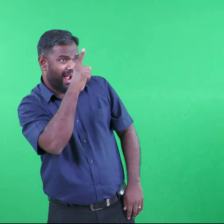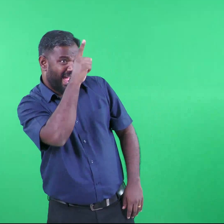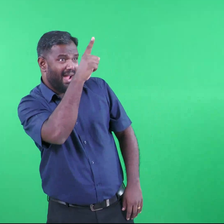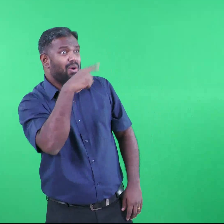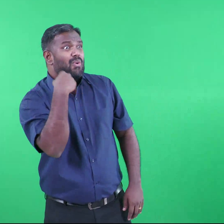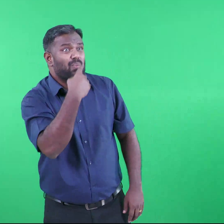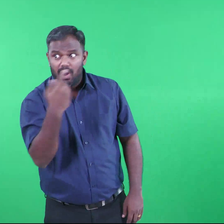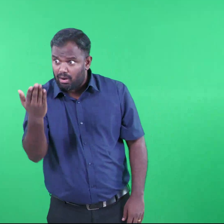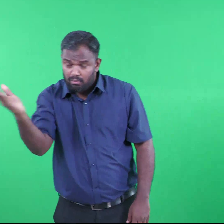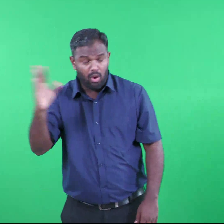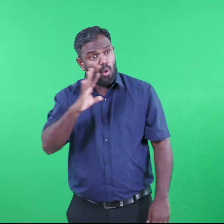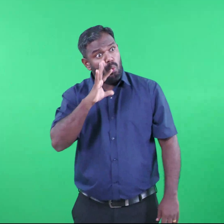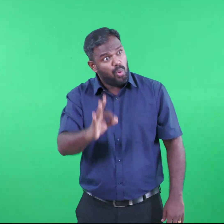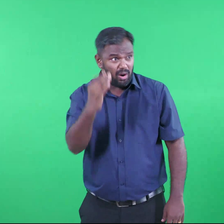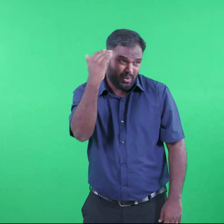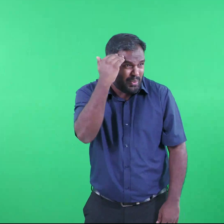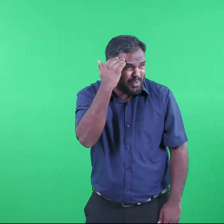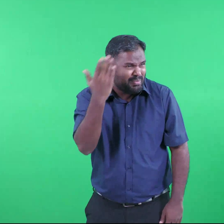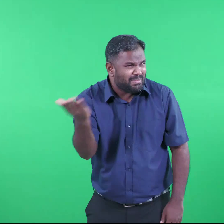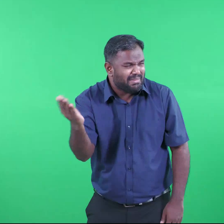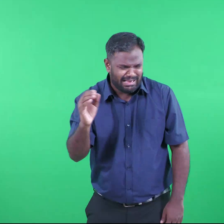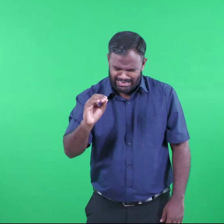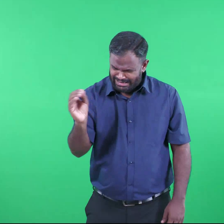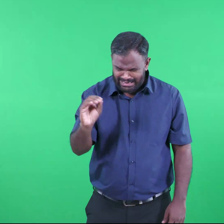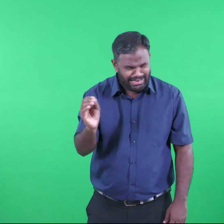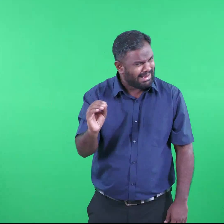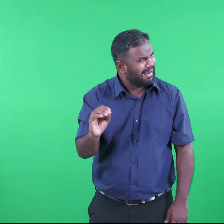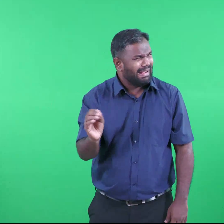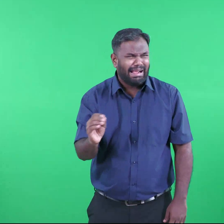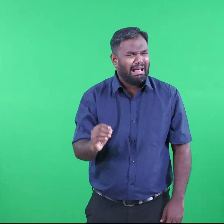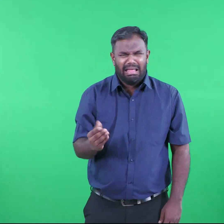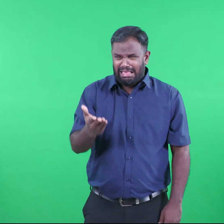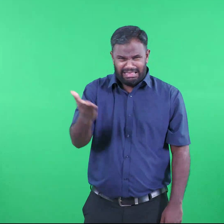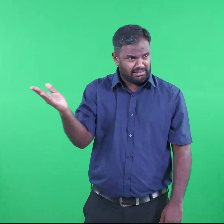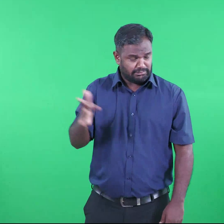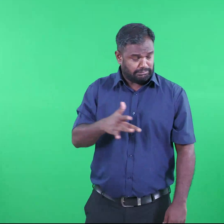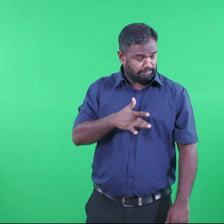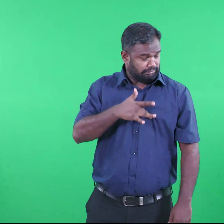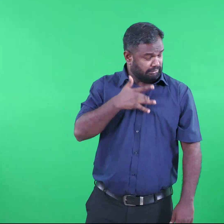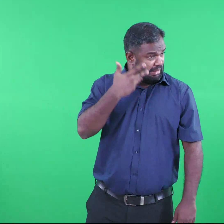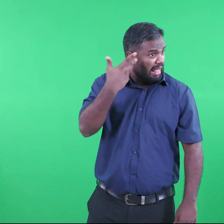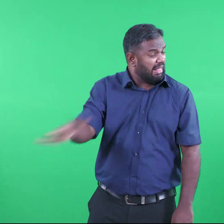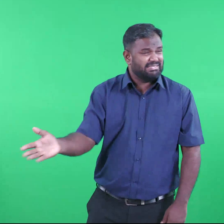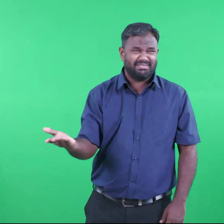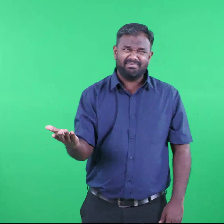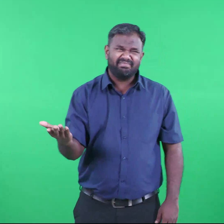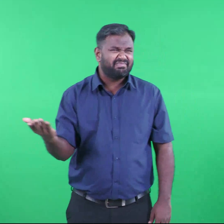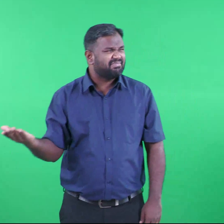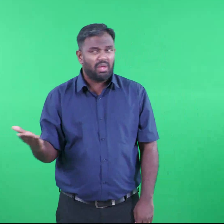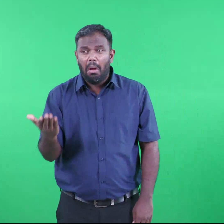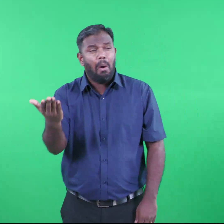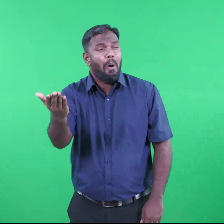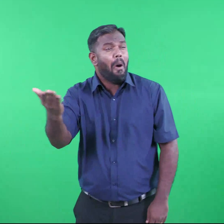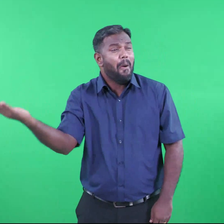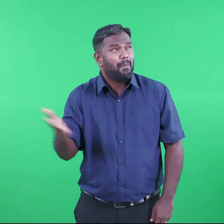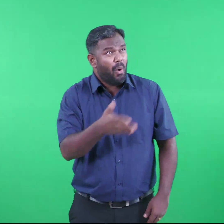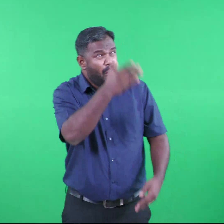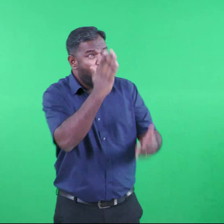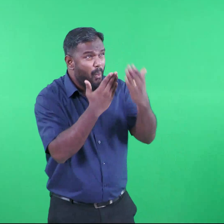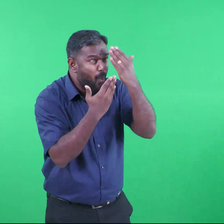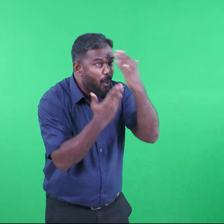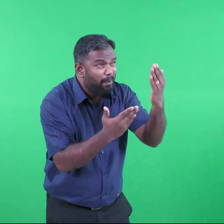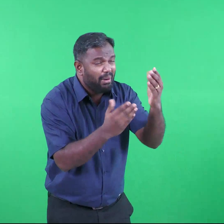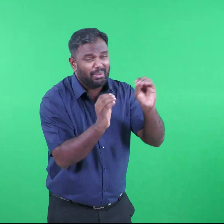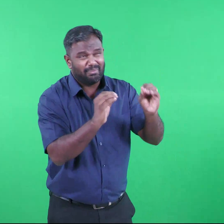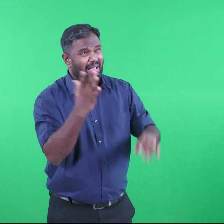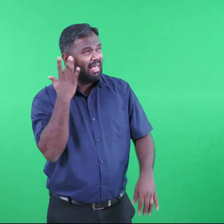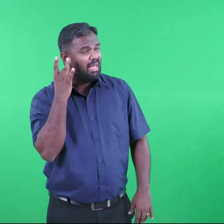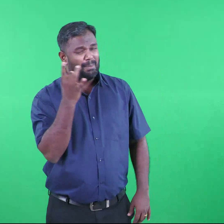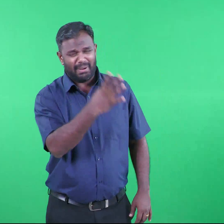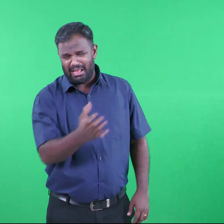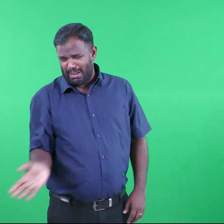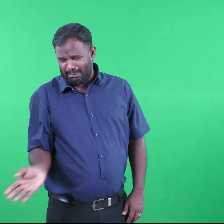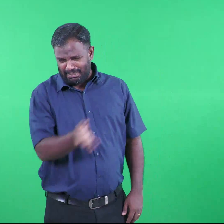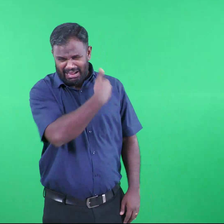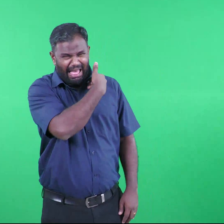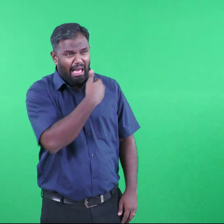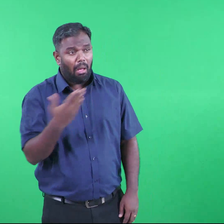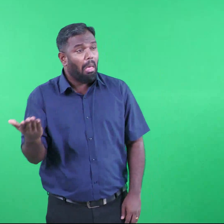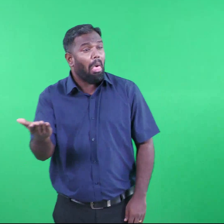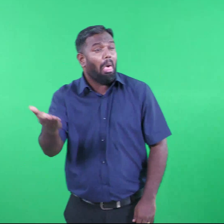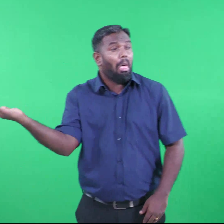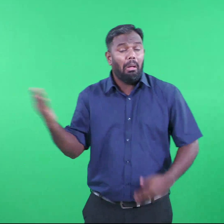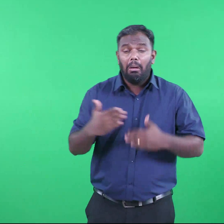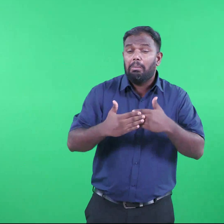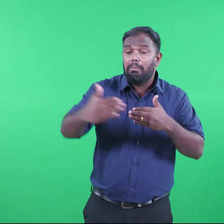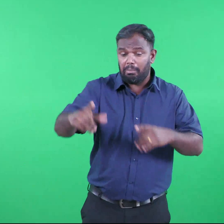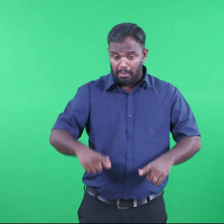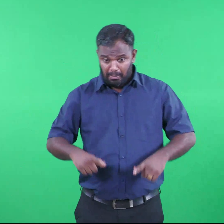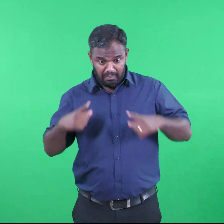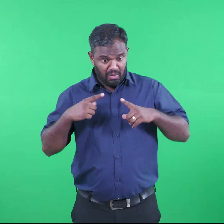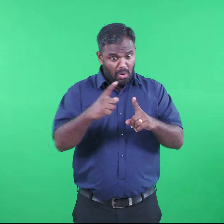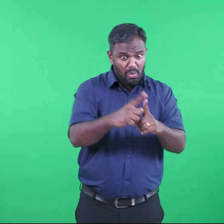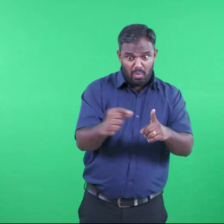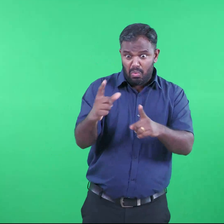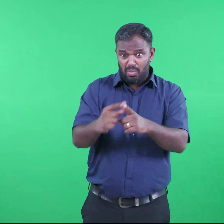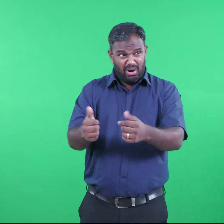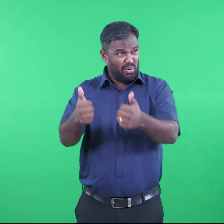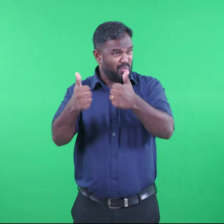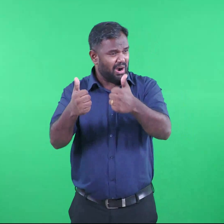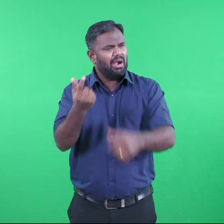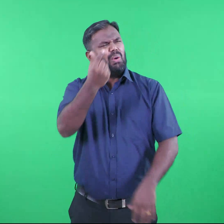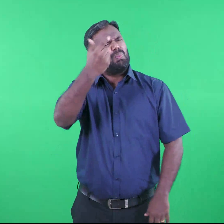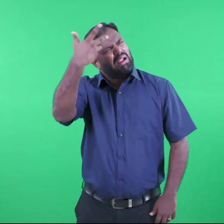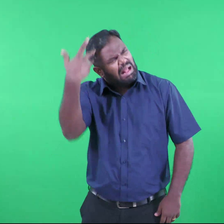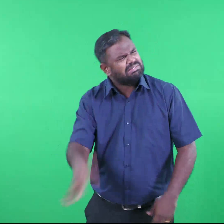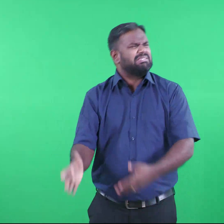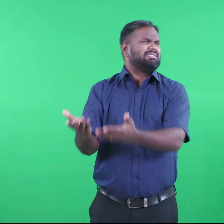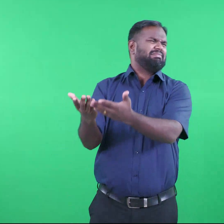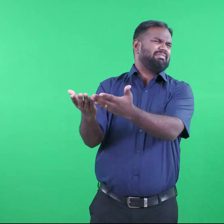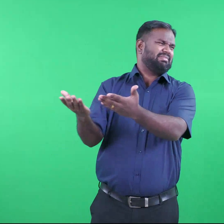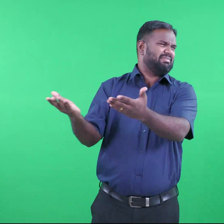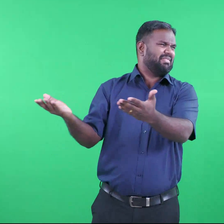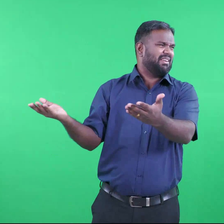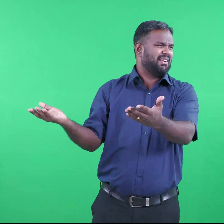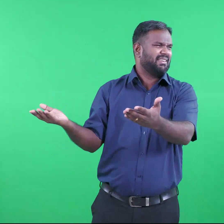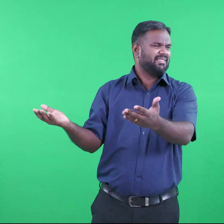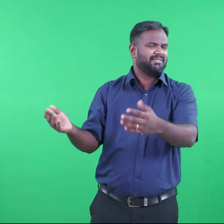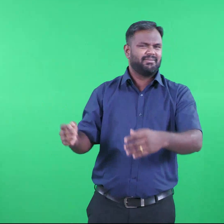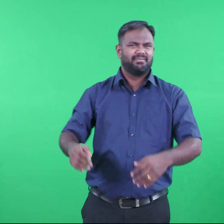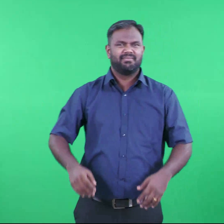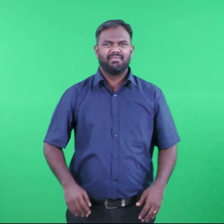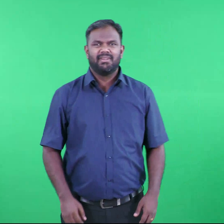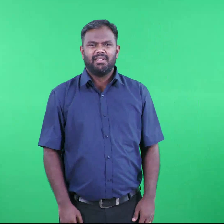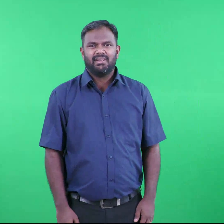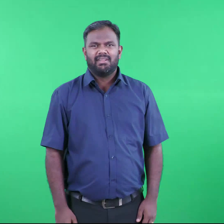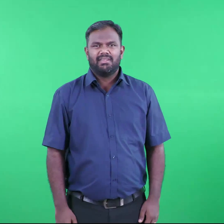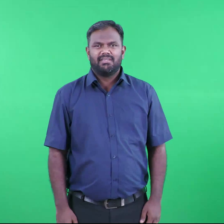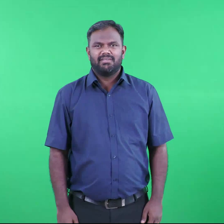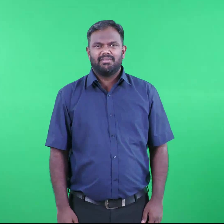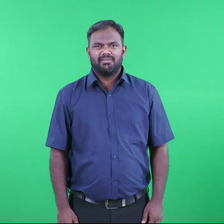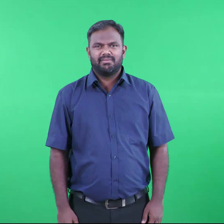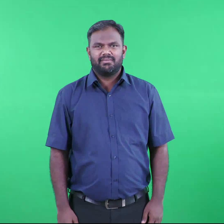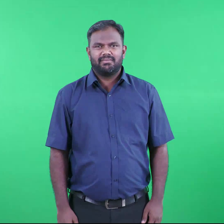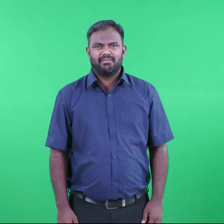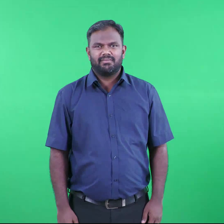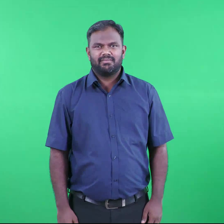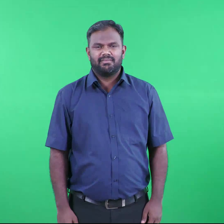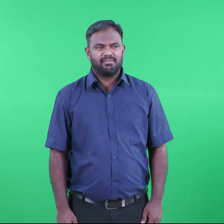They are detestable, disobedient, and unfit for any good deed.